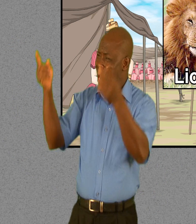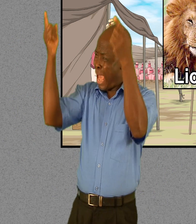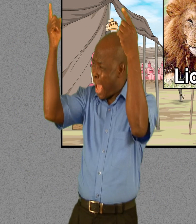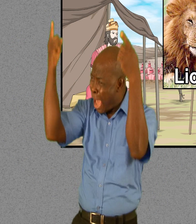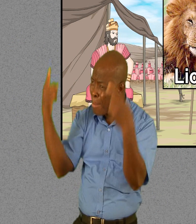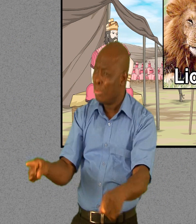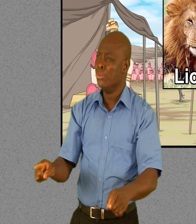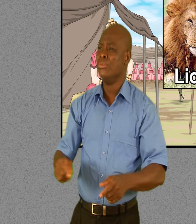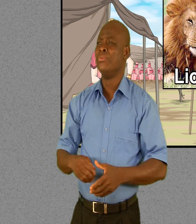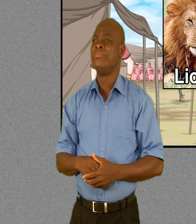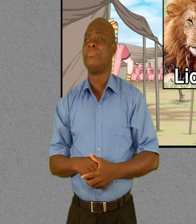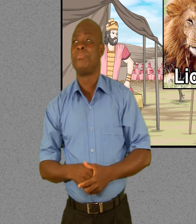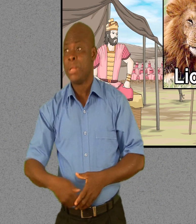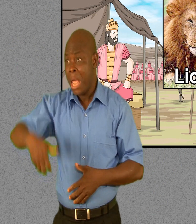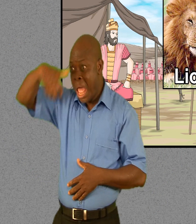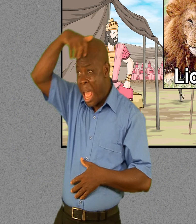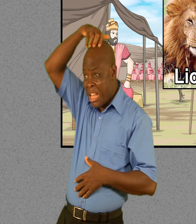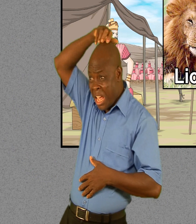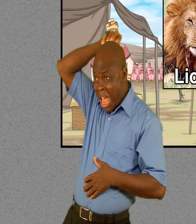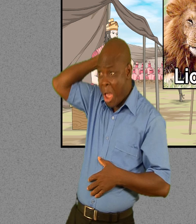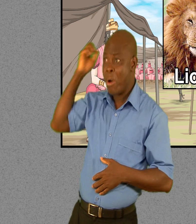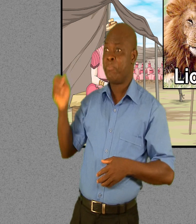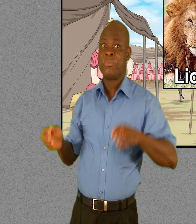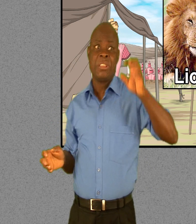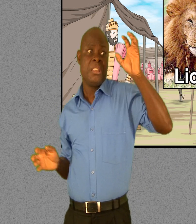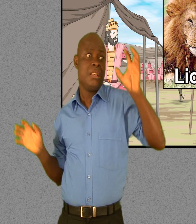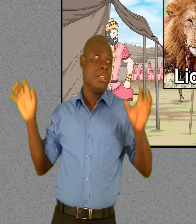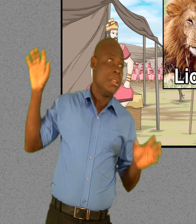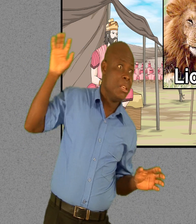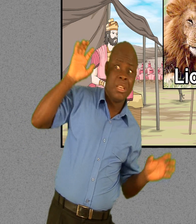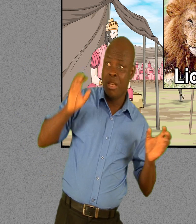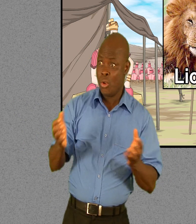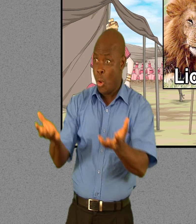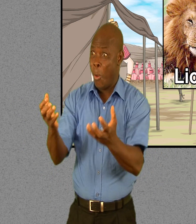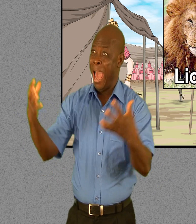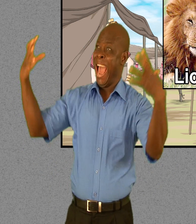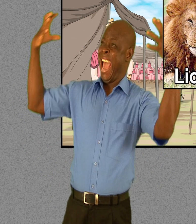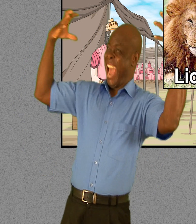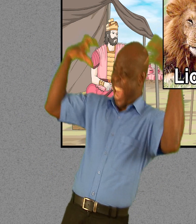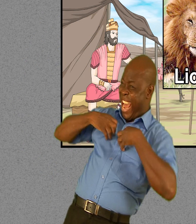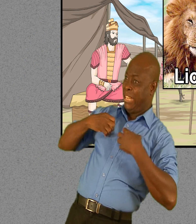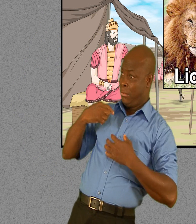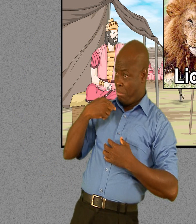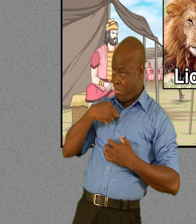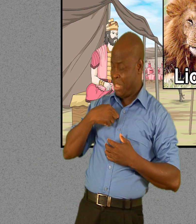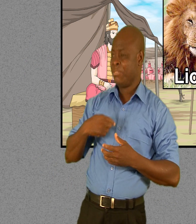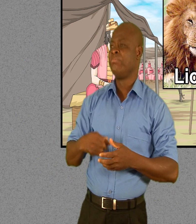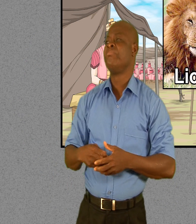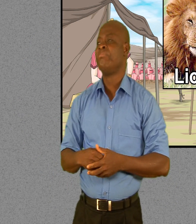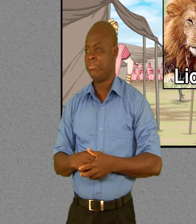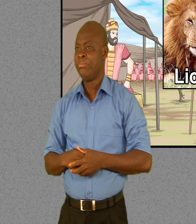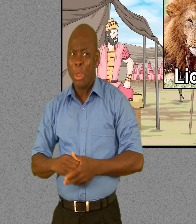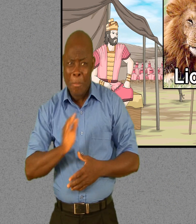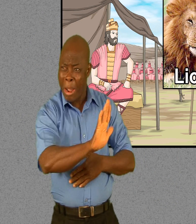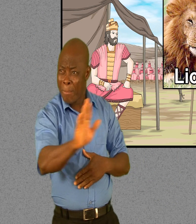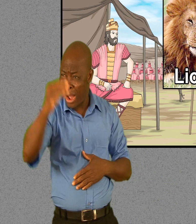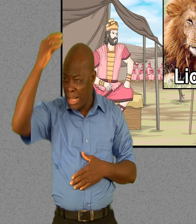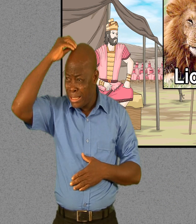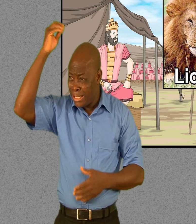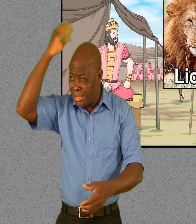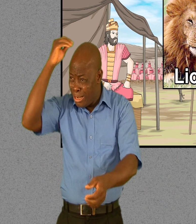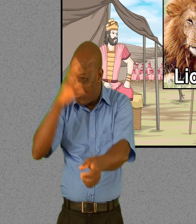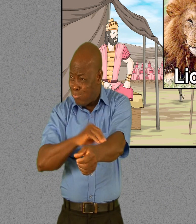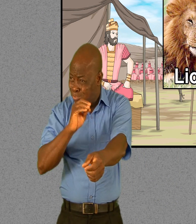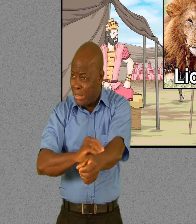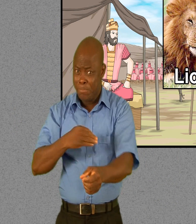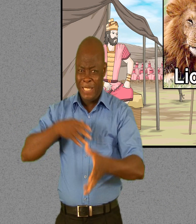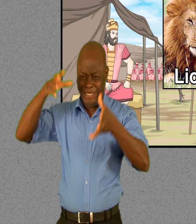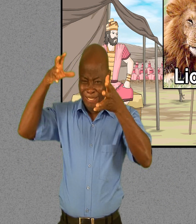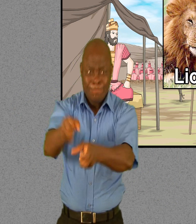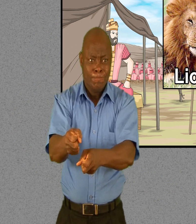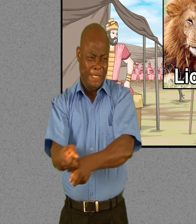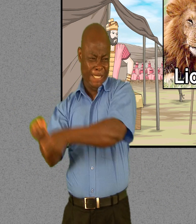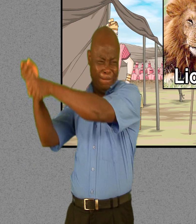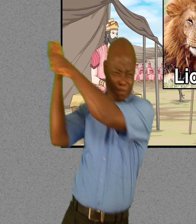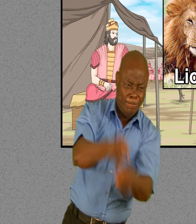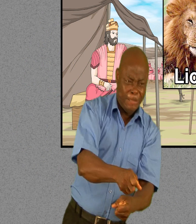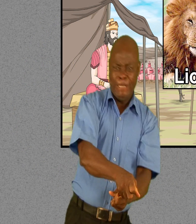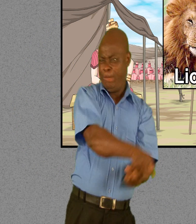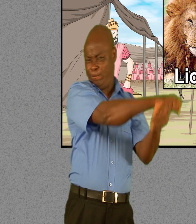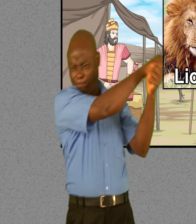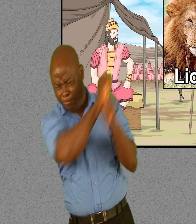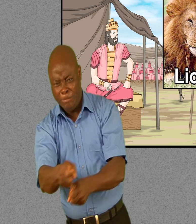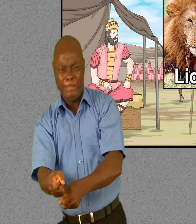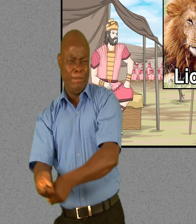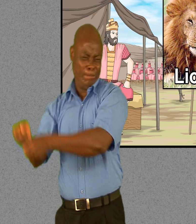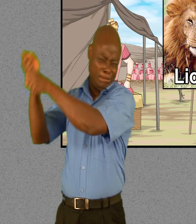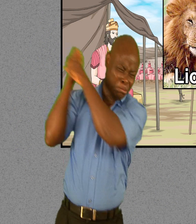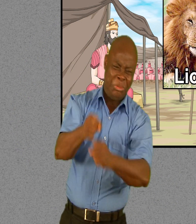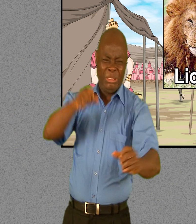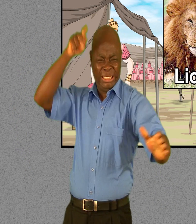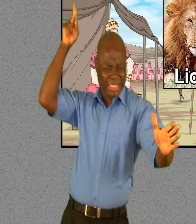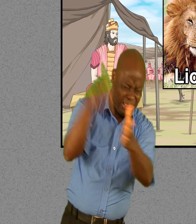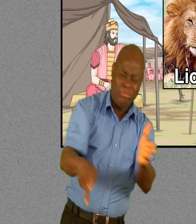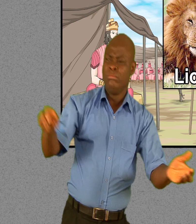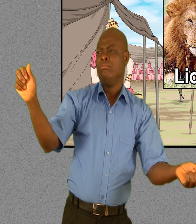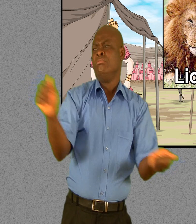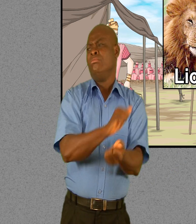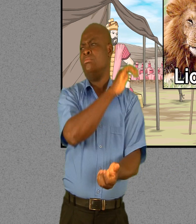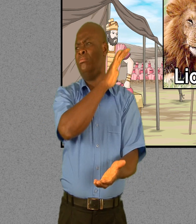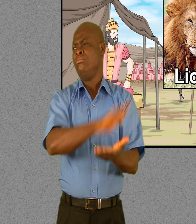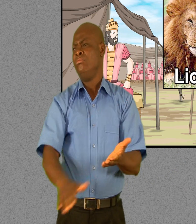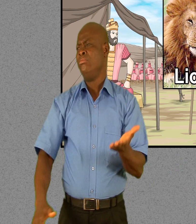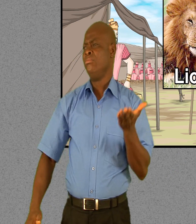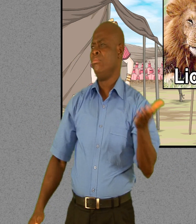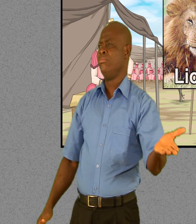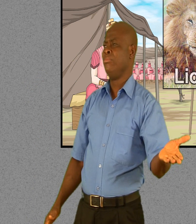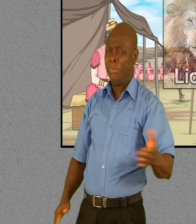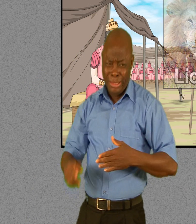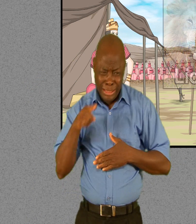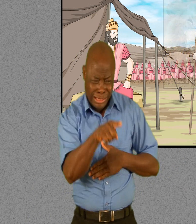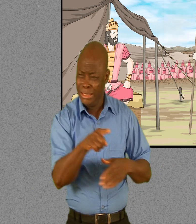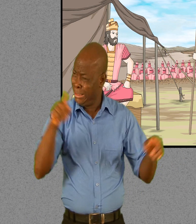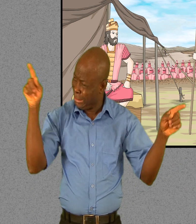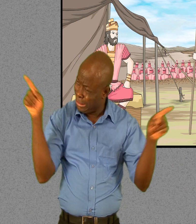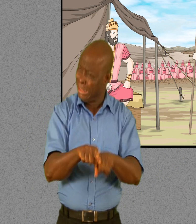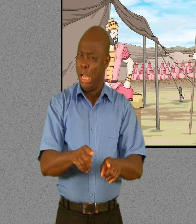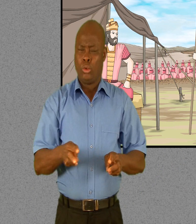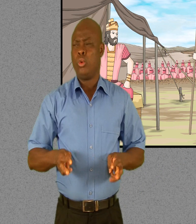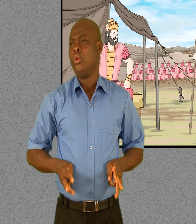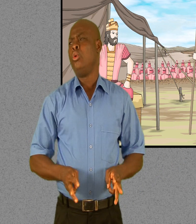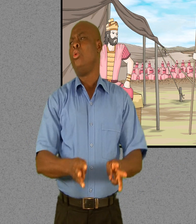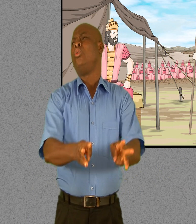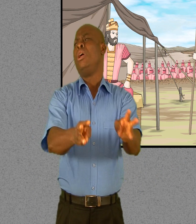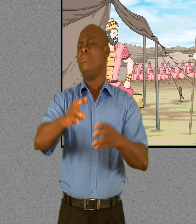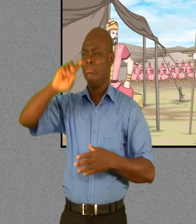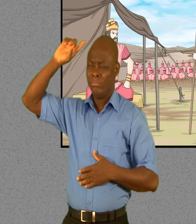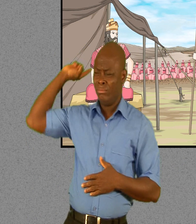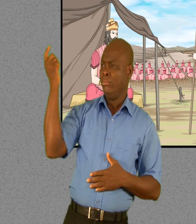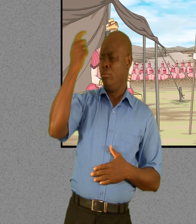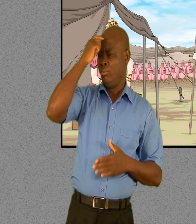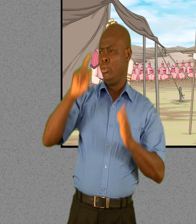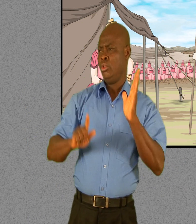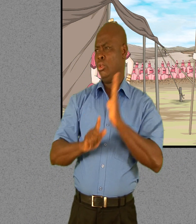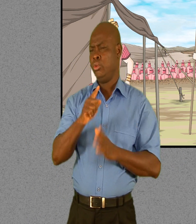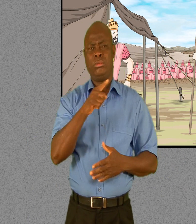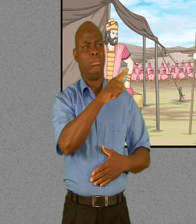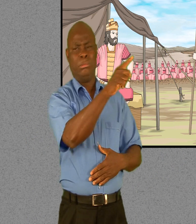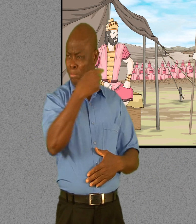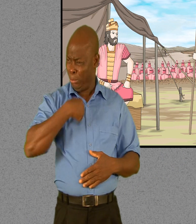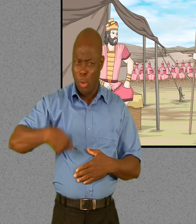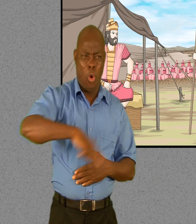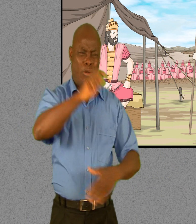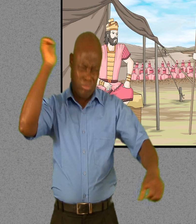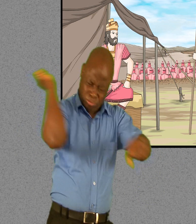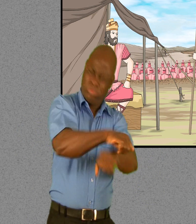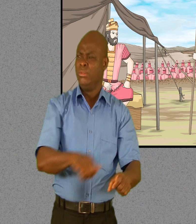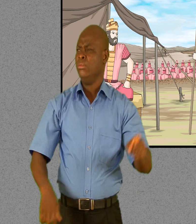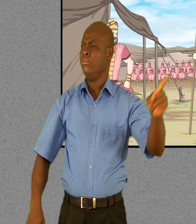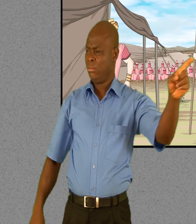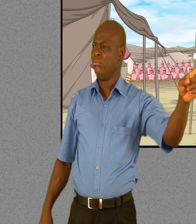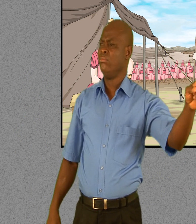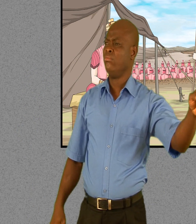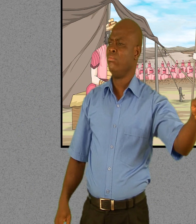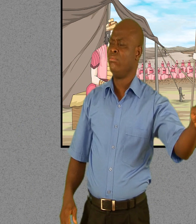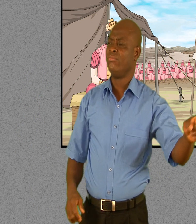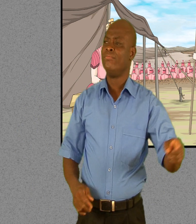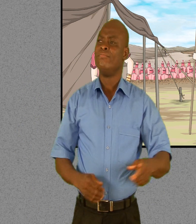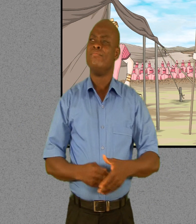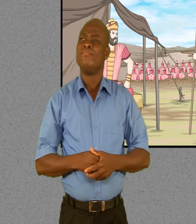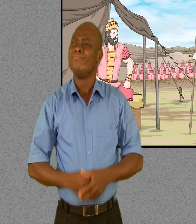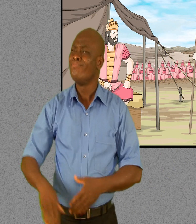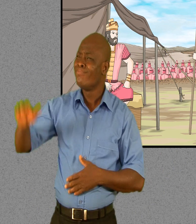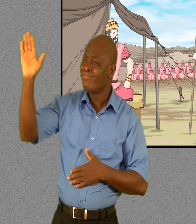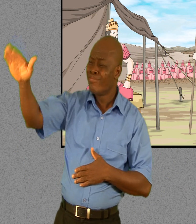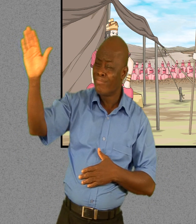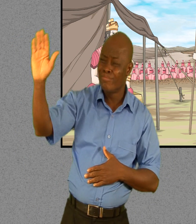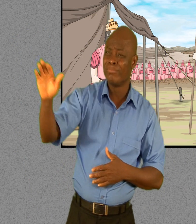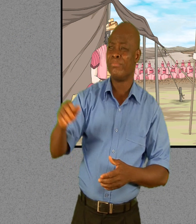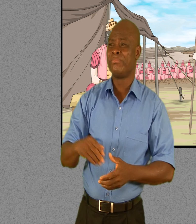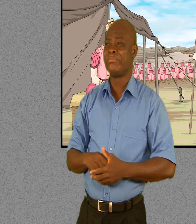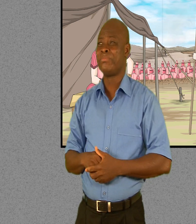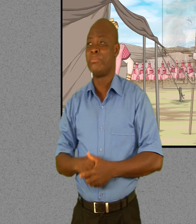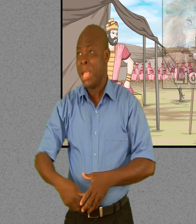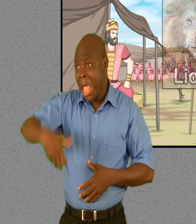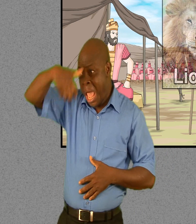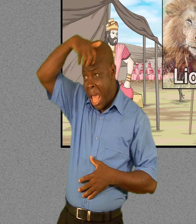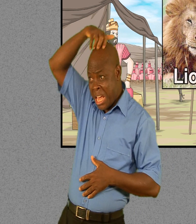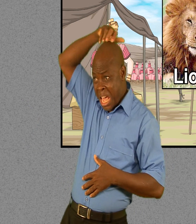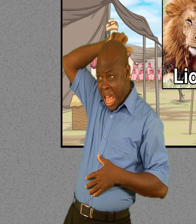If it reared up against me, I would grab it by its fur, strike it down, and kill it. Your servant has killed lions and bears;